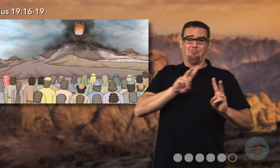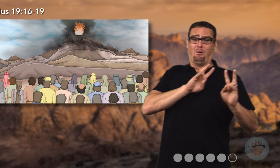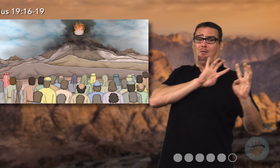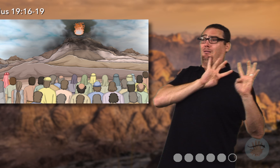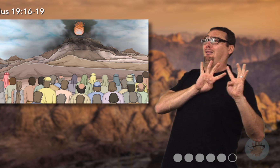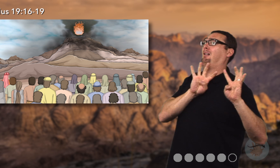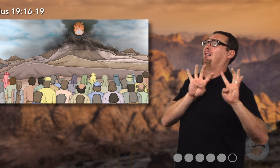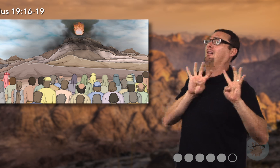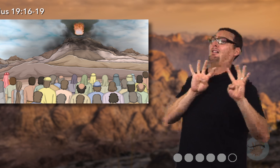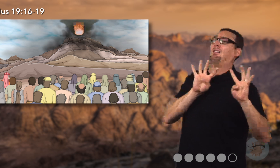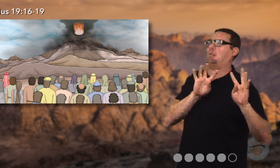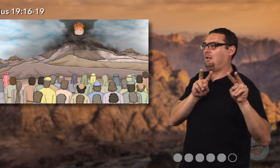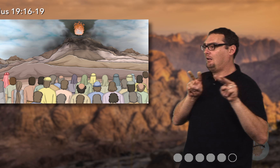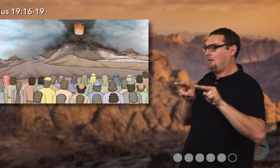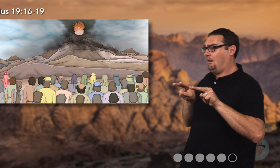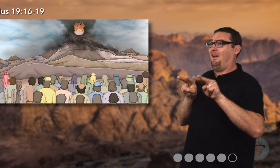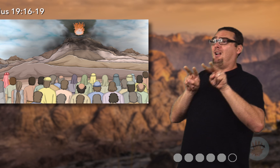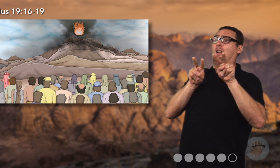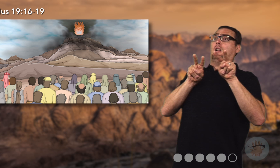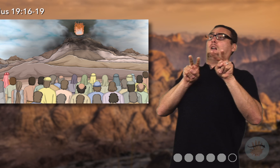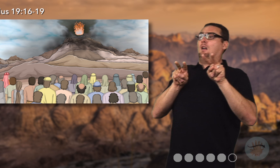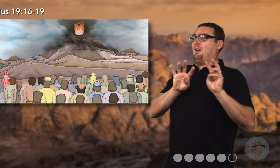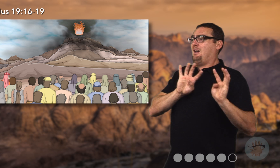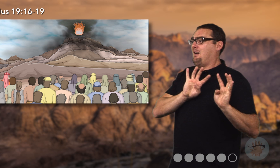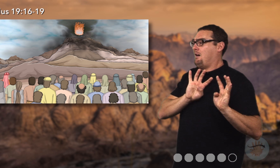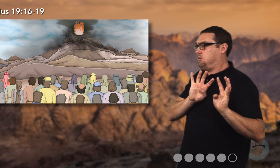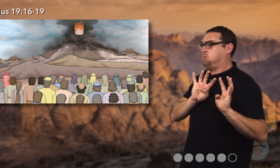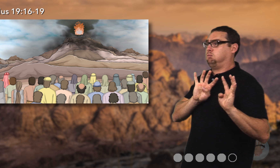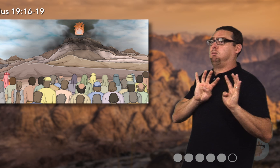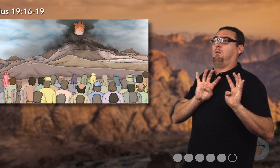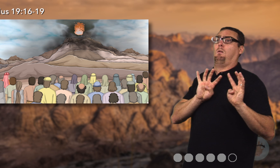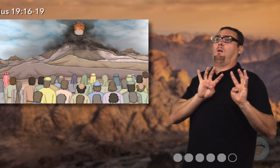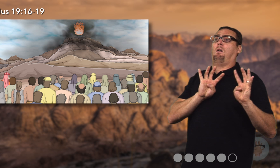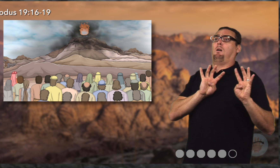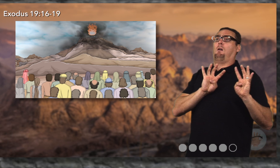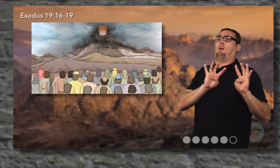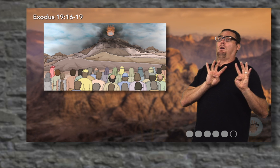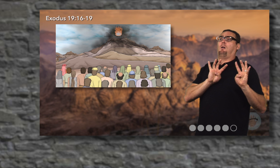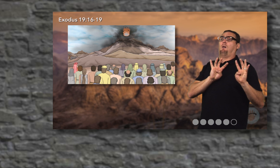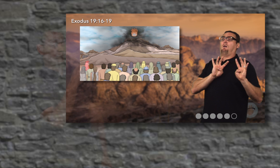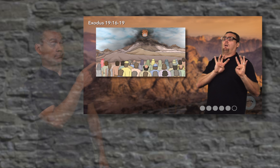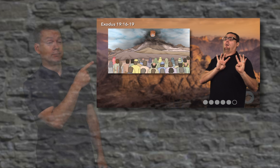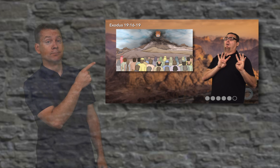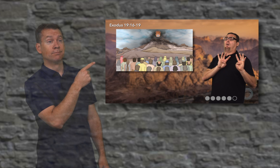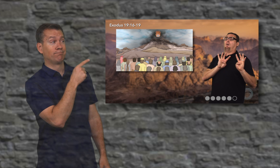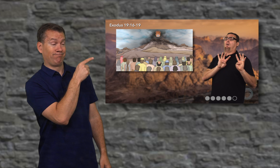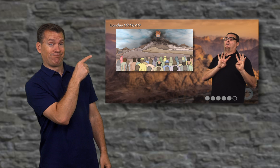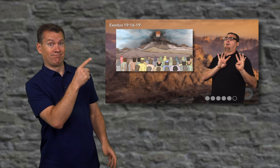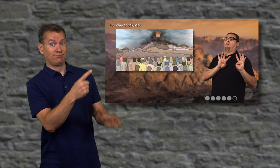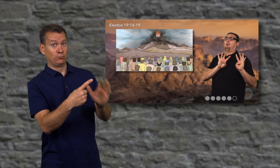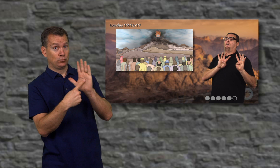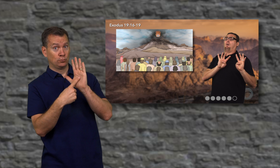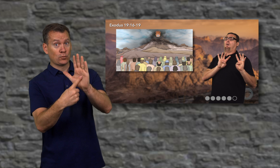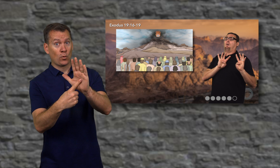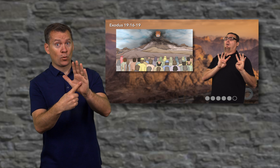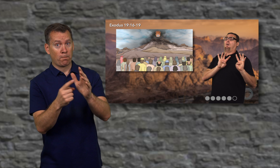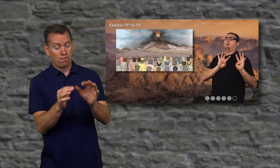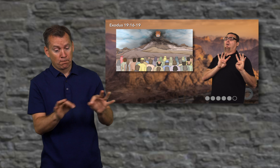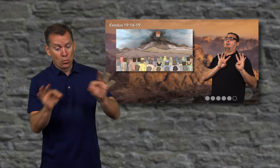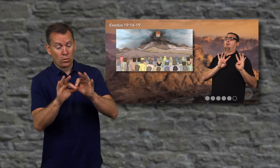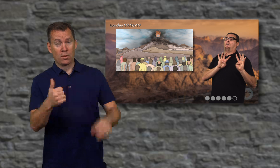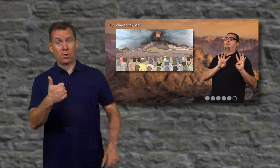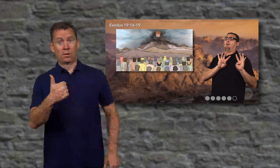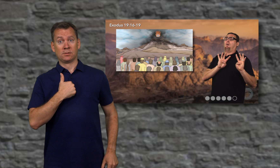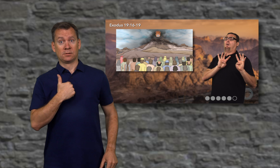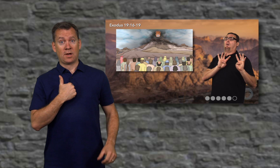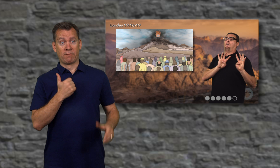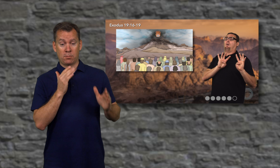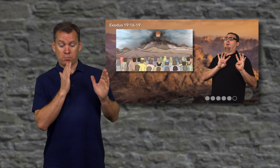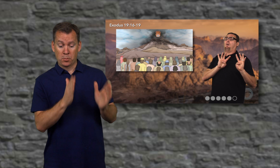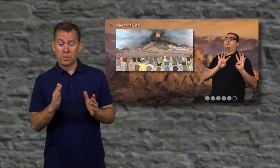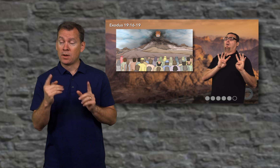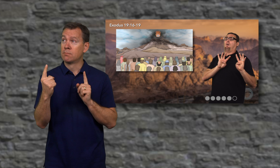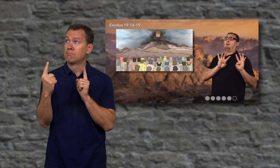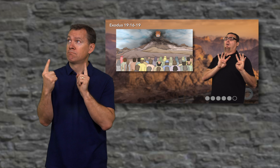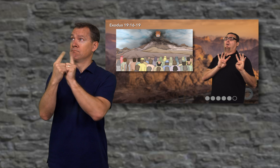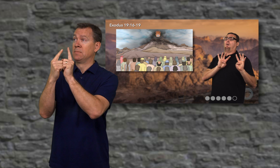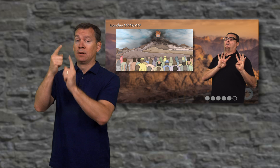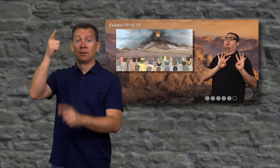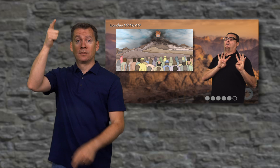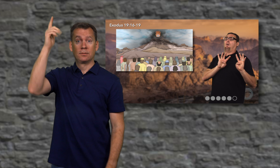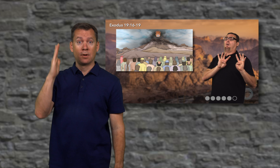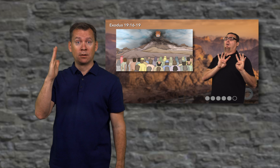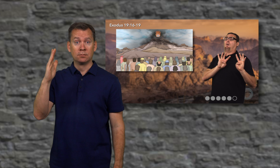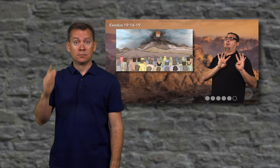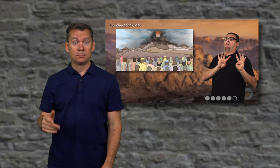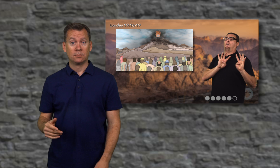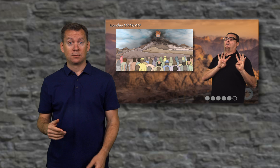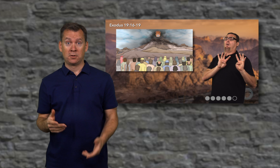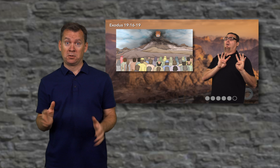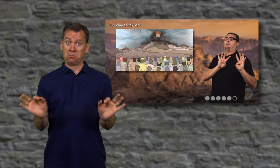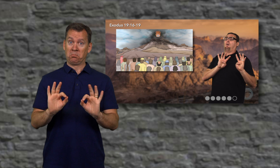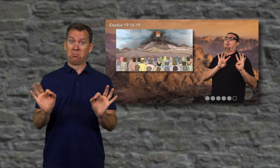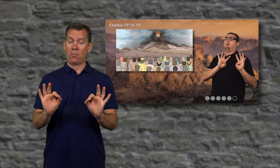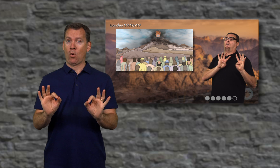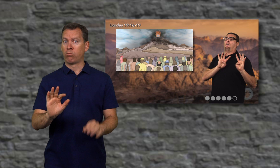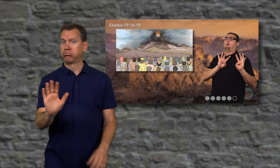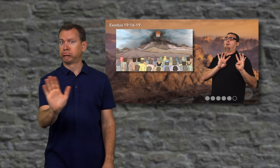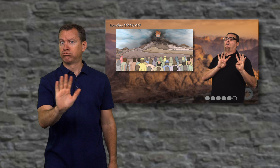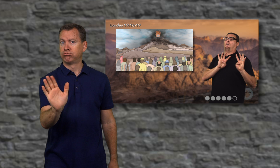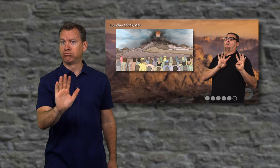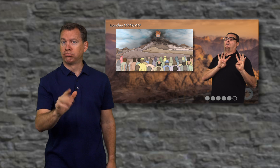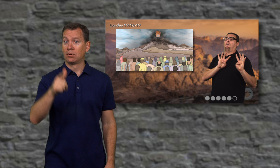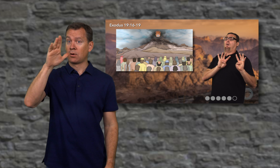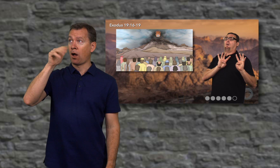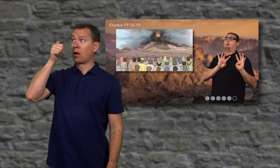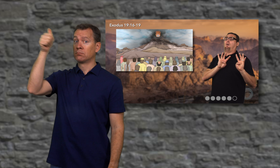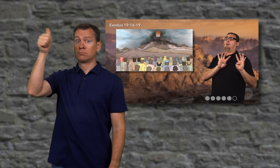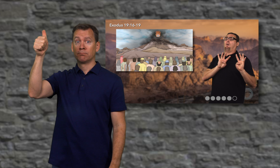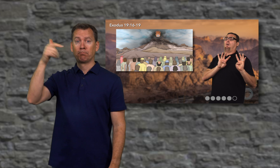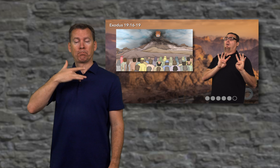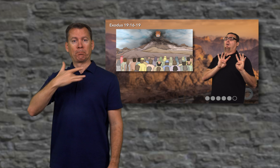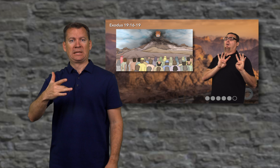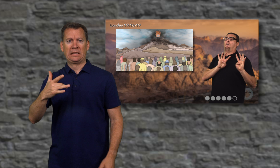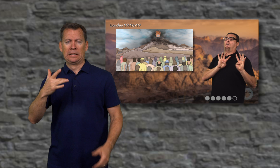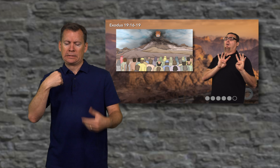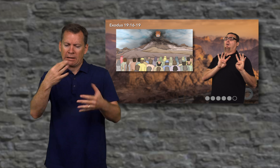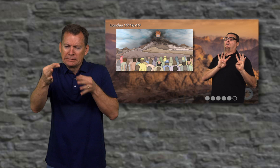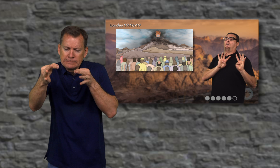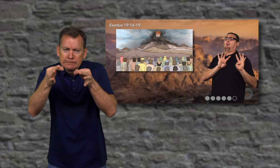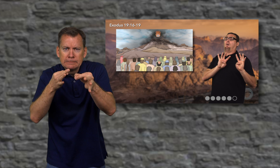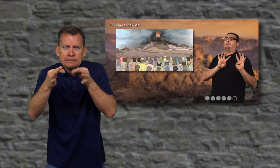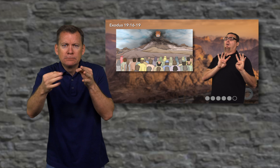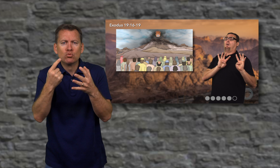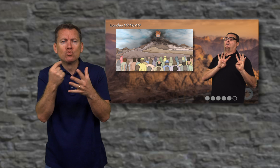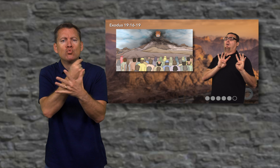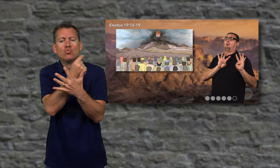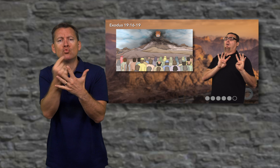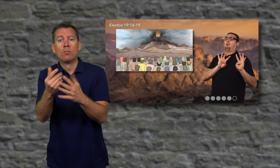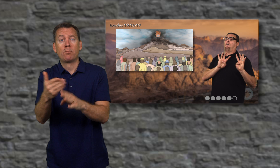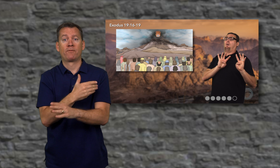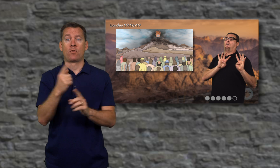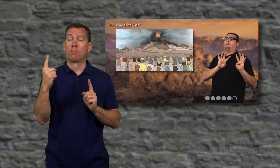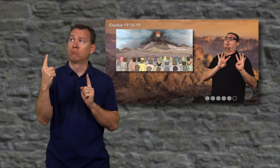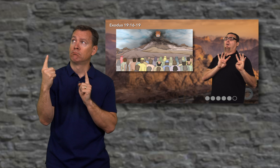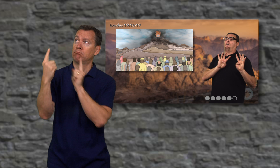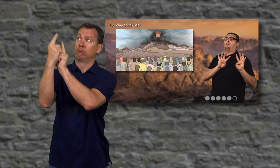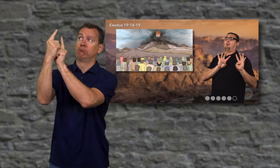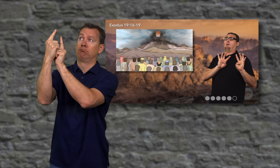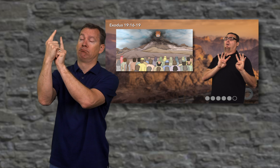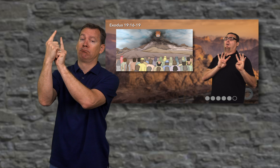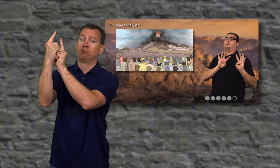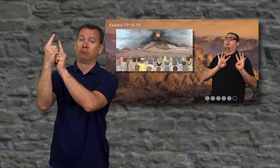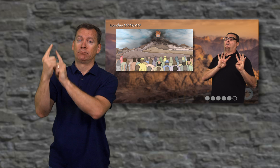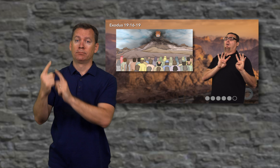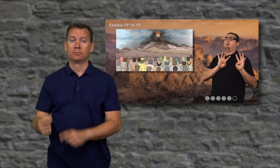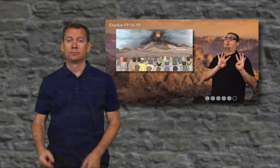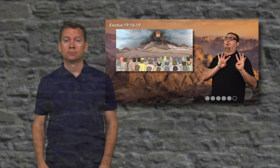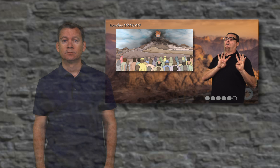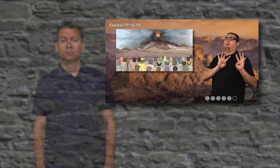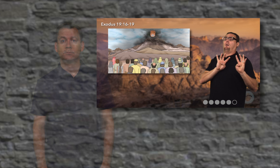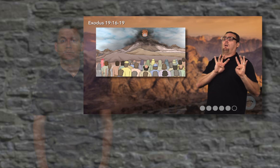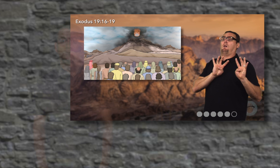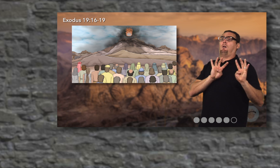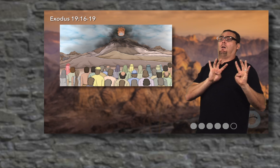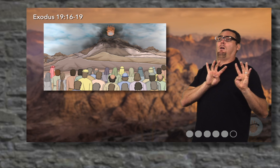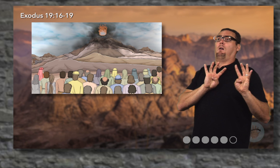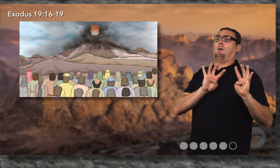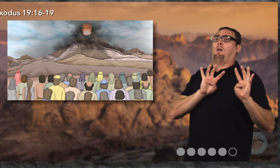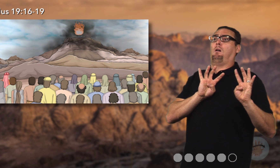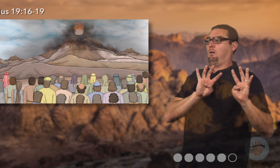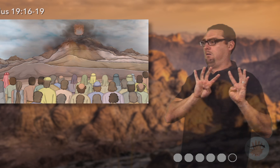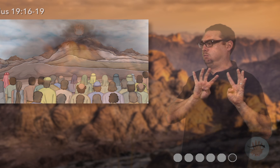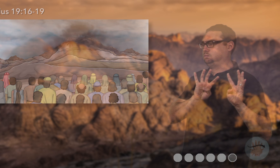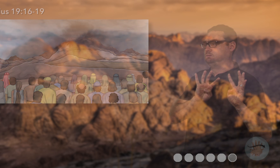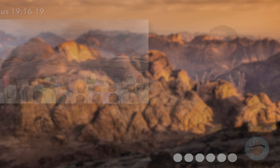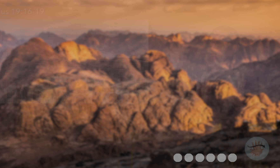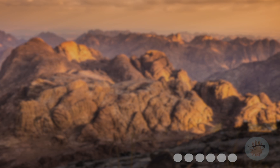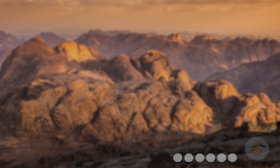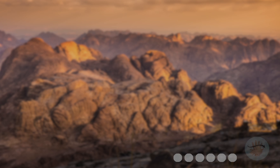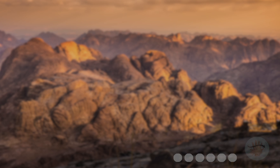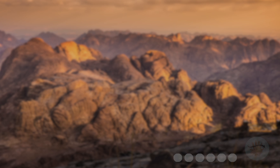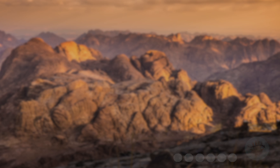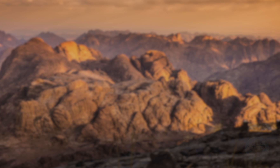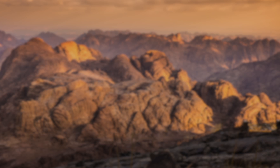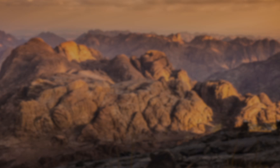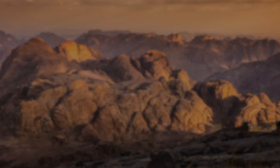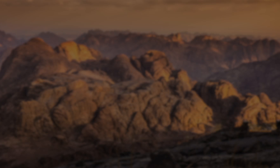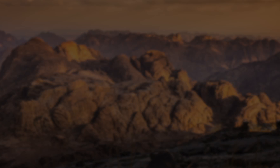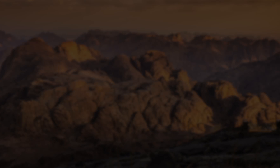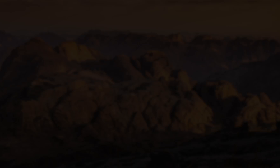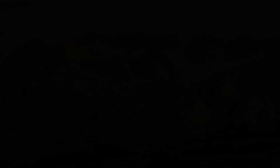And as the sound of the ram’s horn grew louder and louder, Moses spoke and God answered him in the thunder.